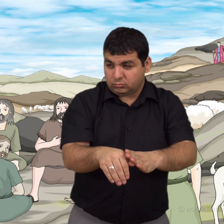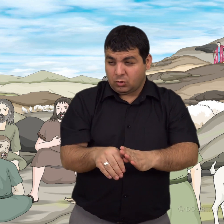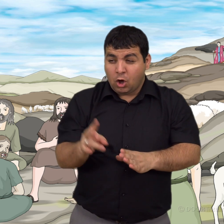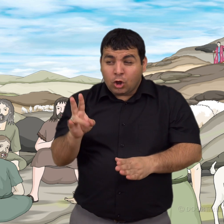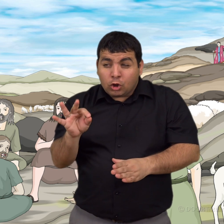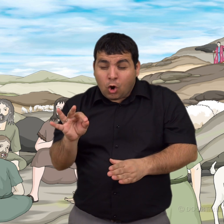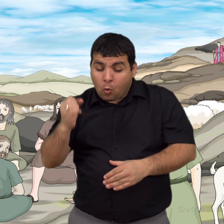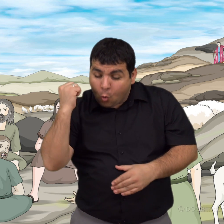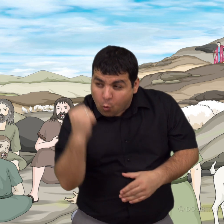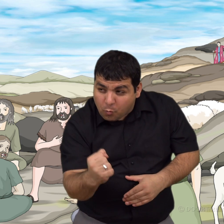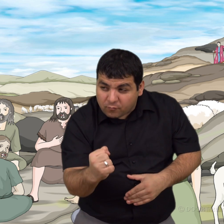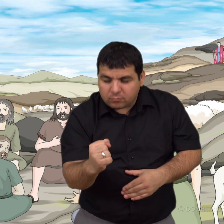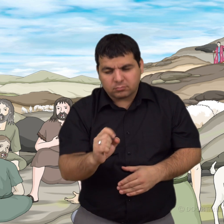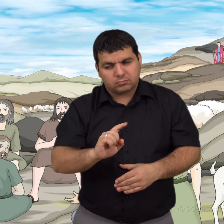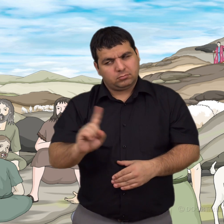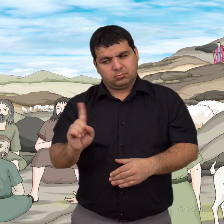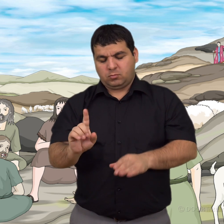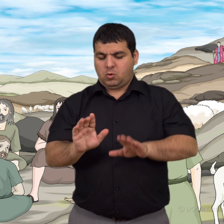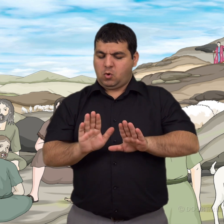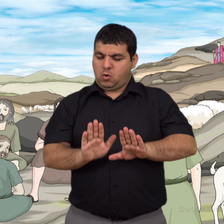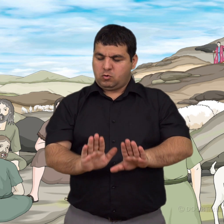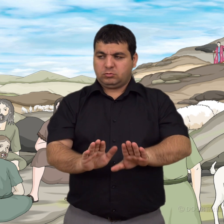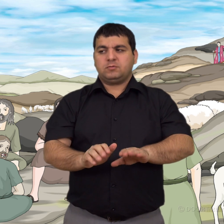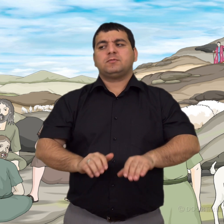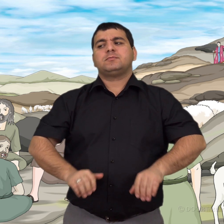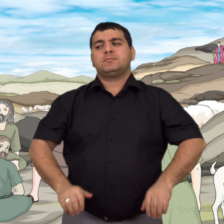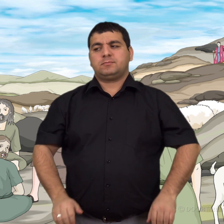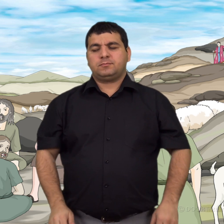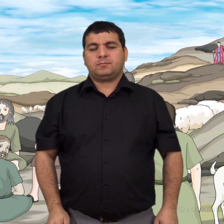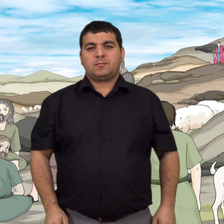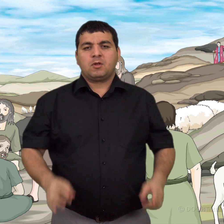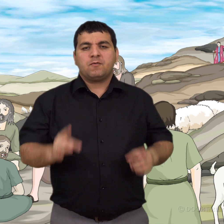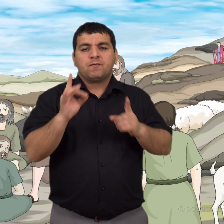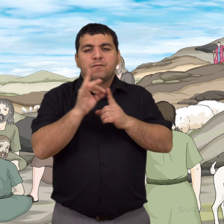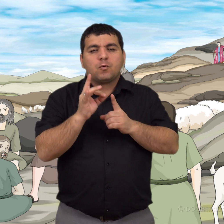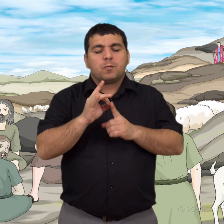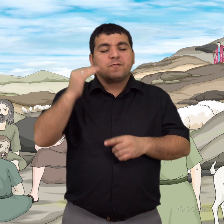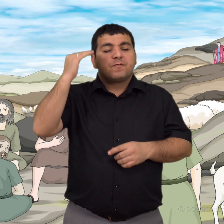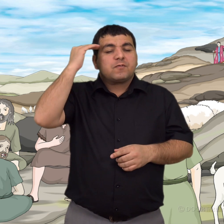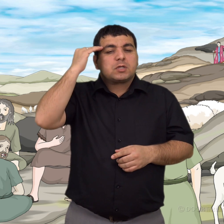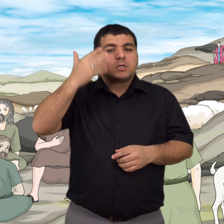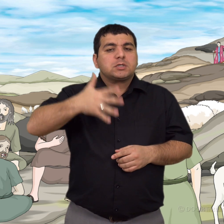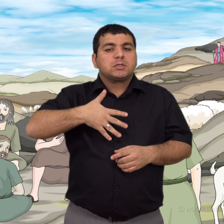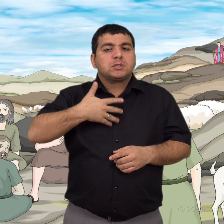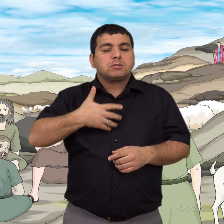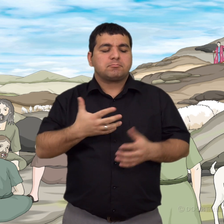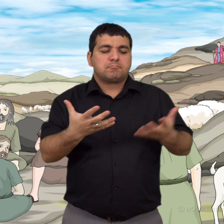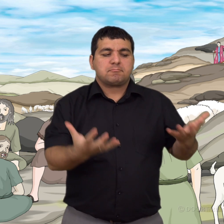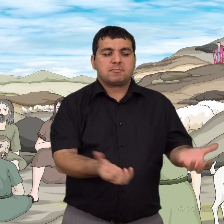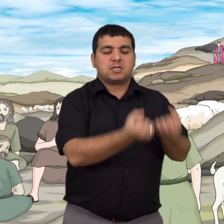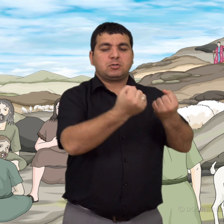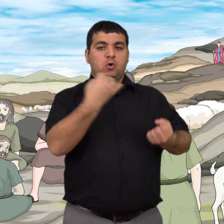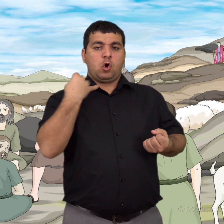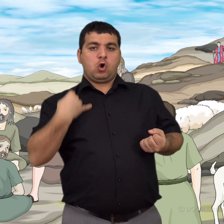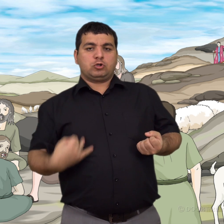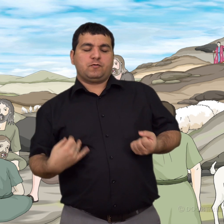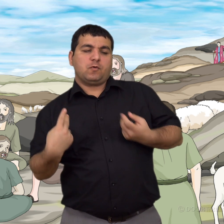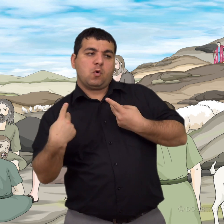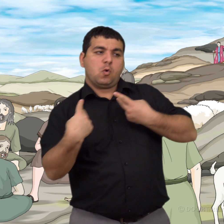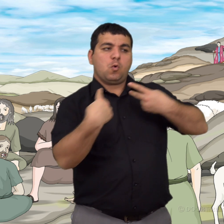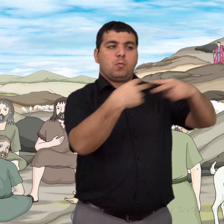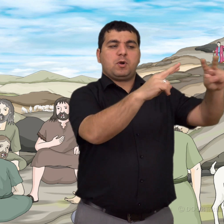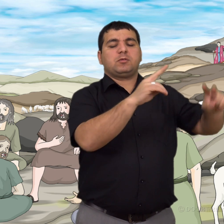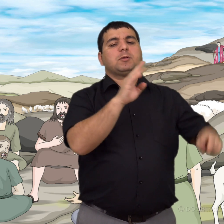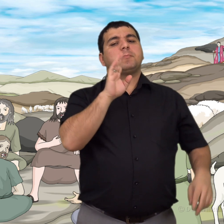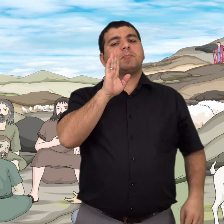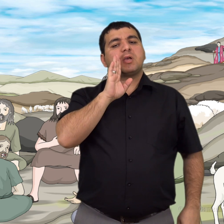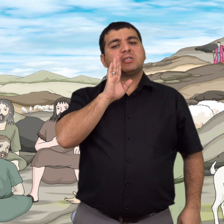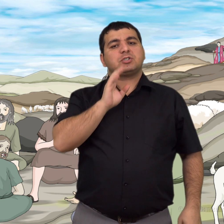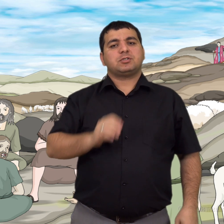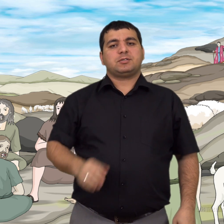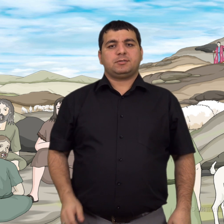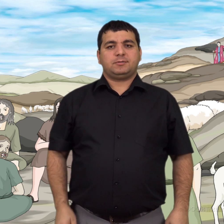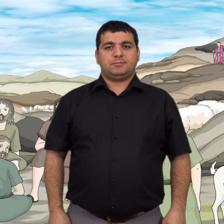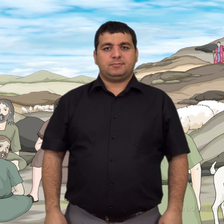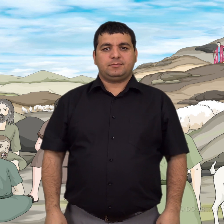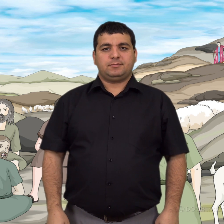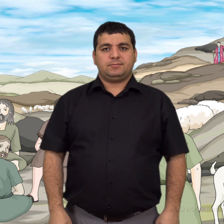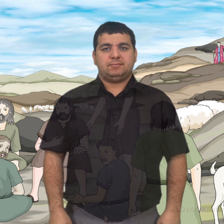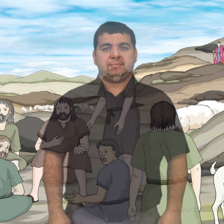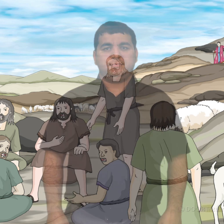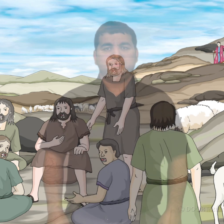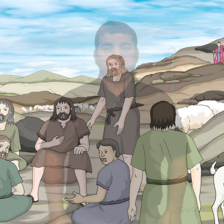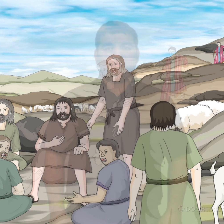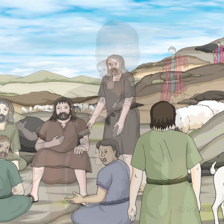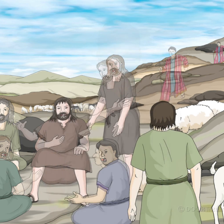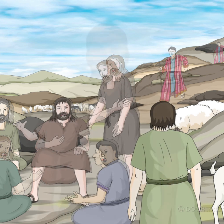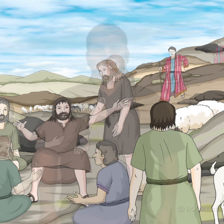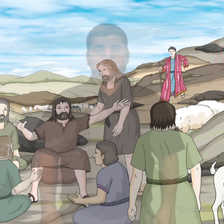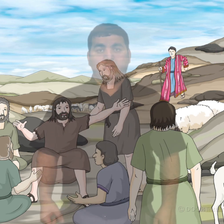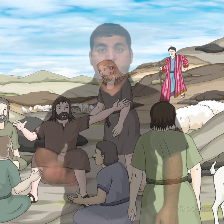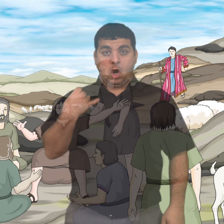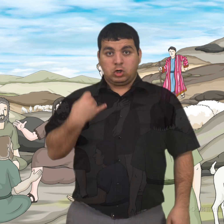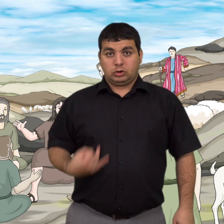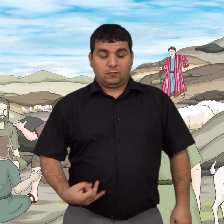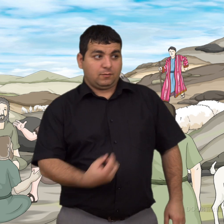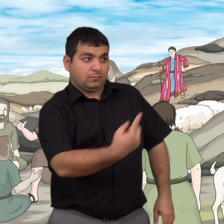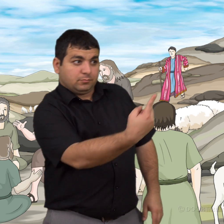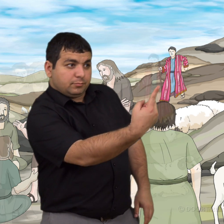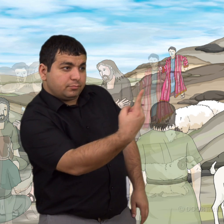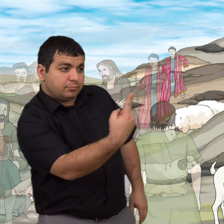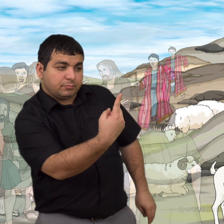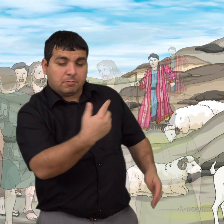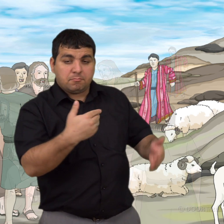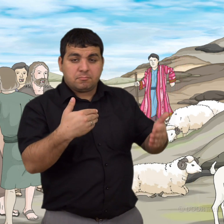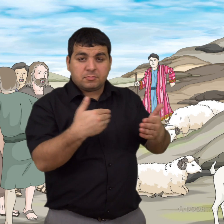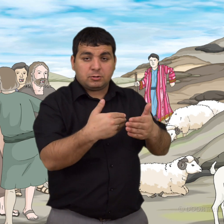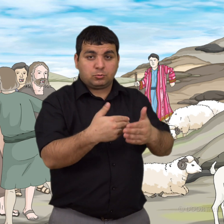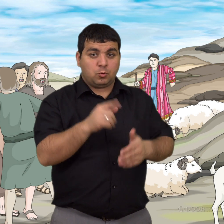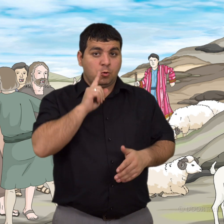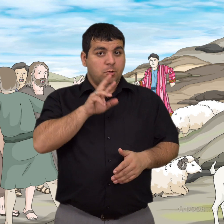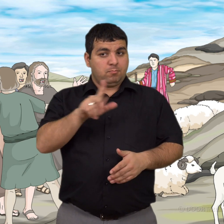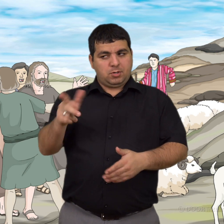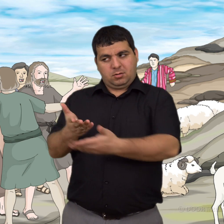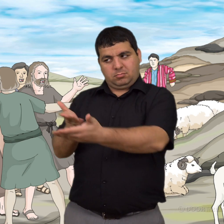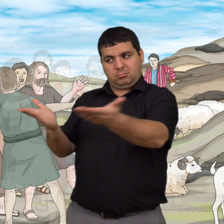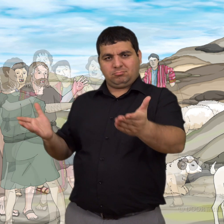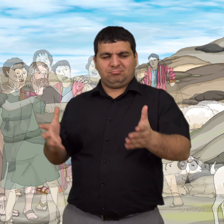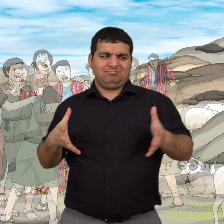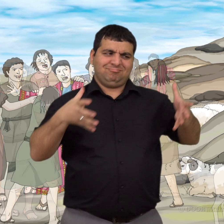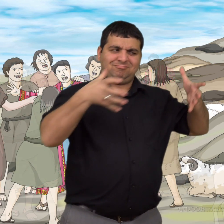Reuben said this so that he could rescue Joseph from their hands and return him to his father.